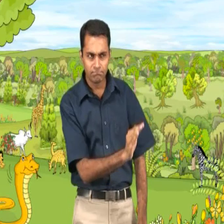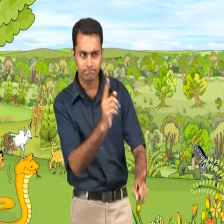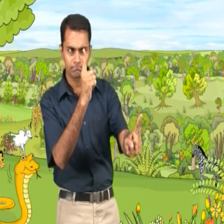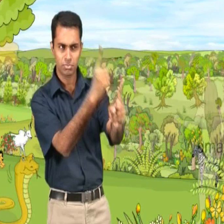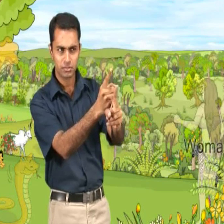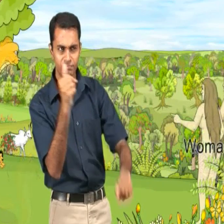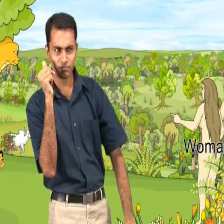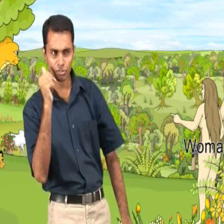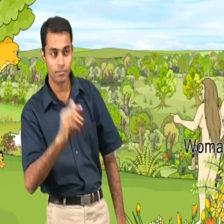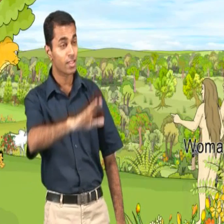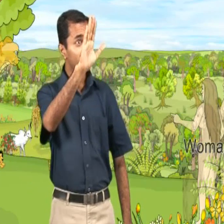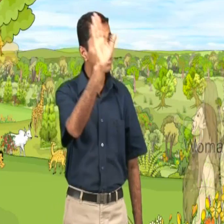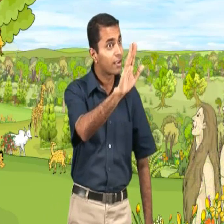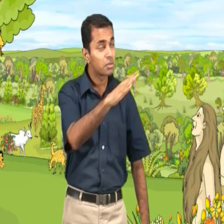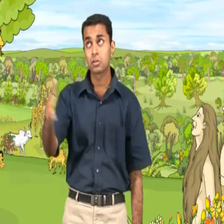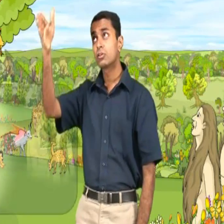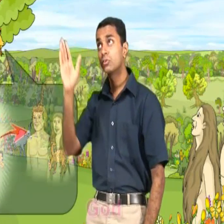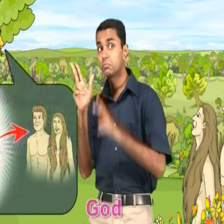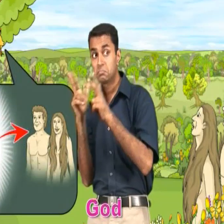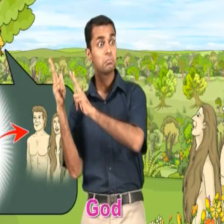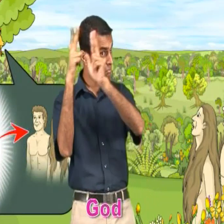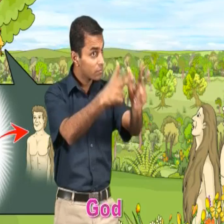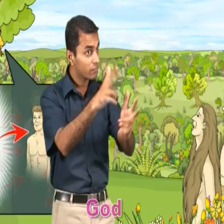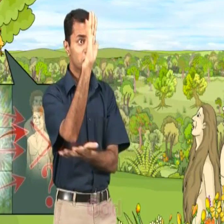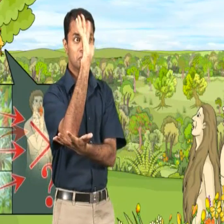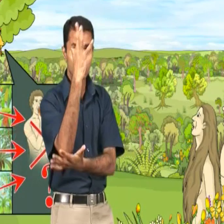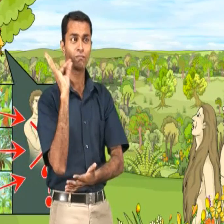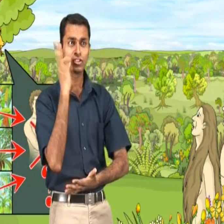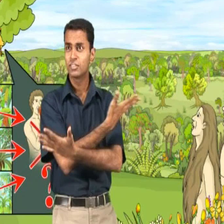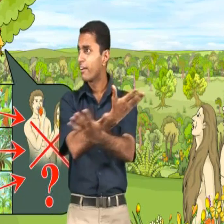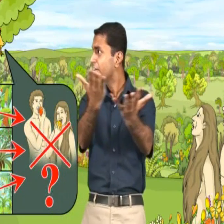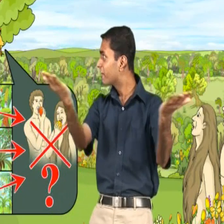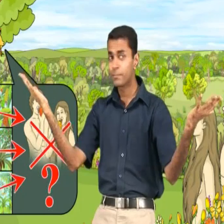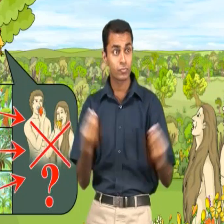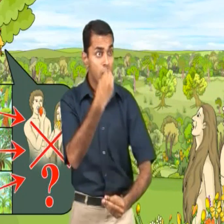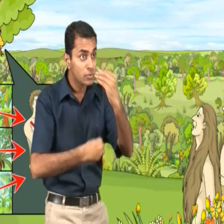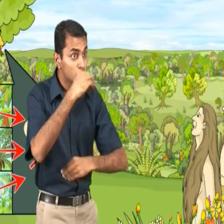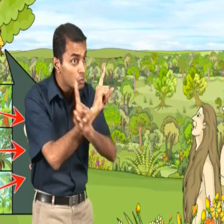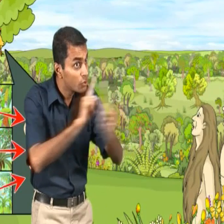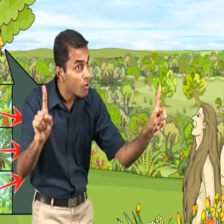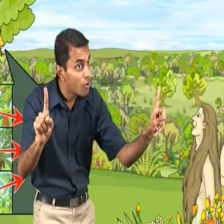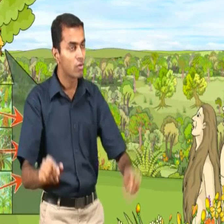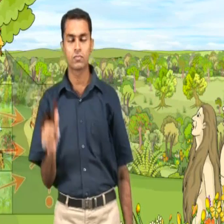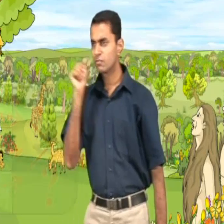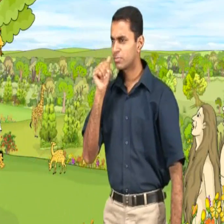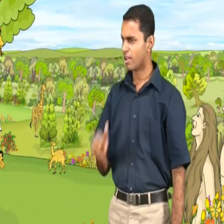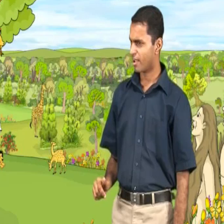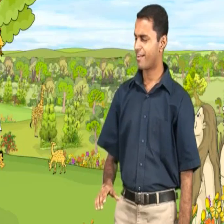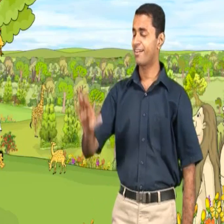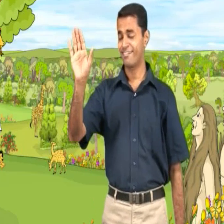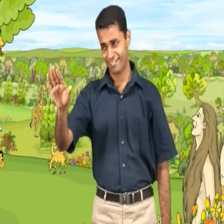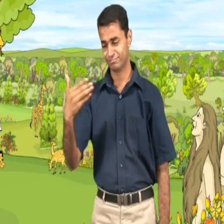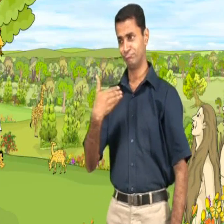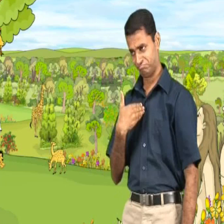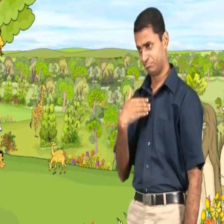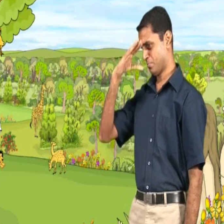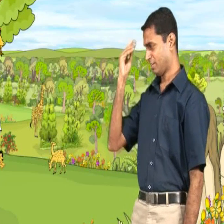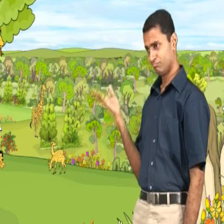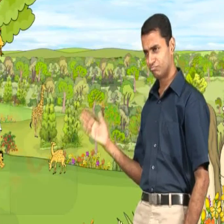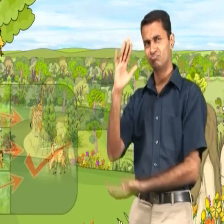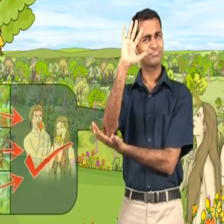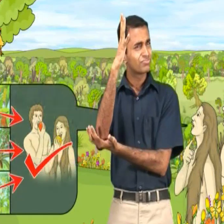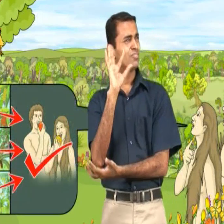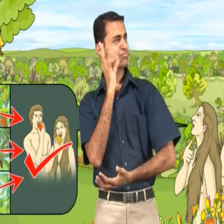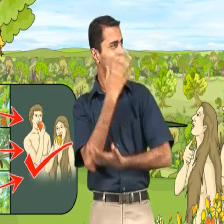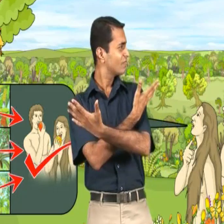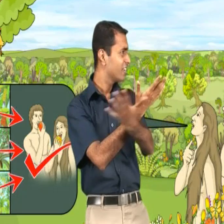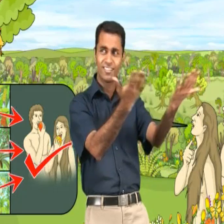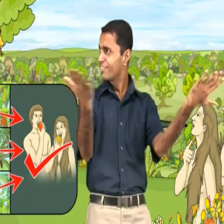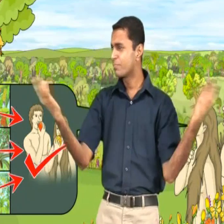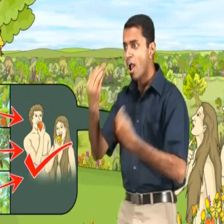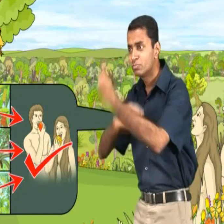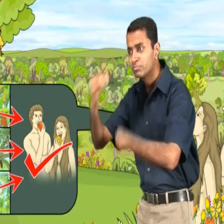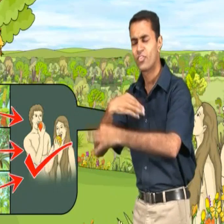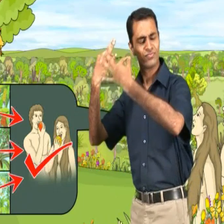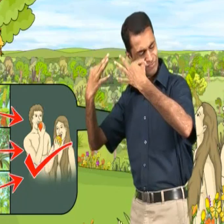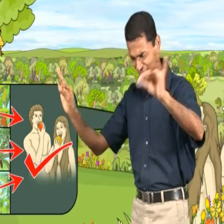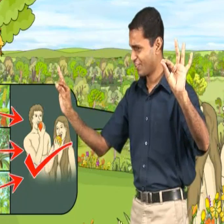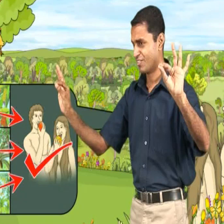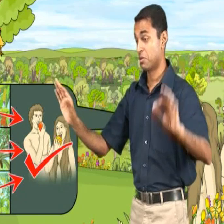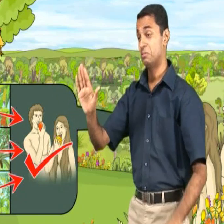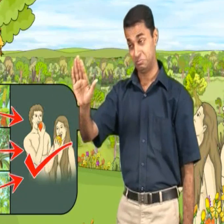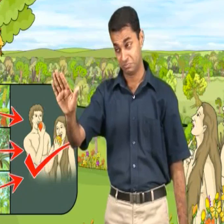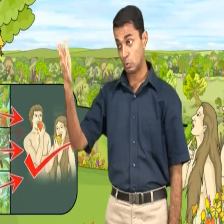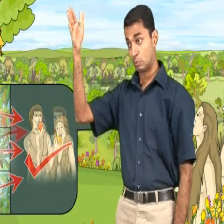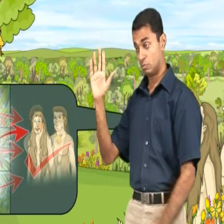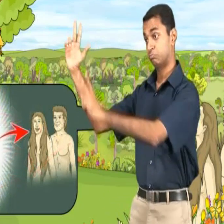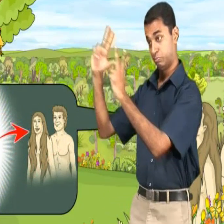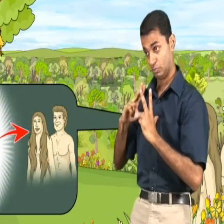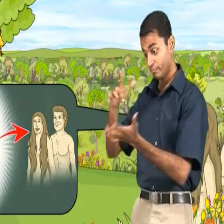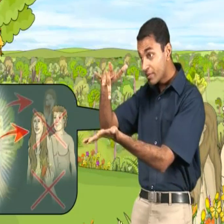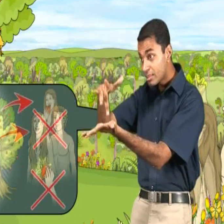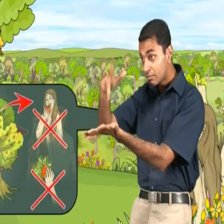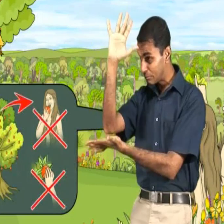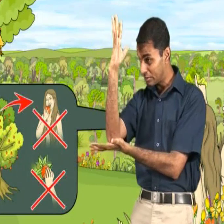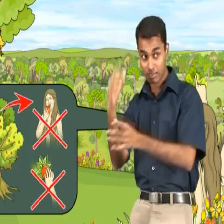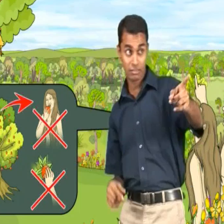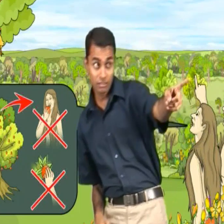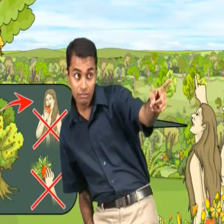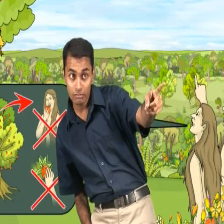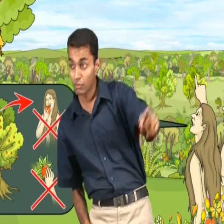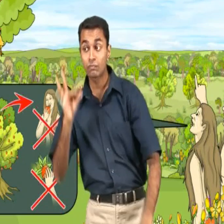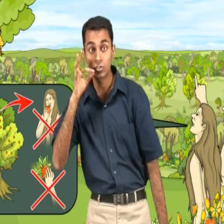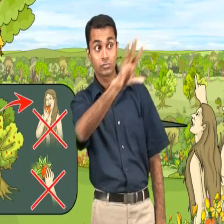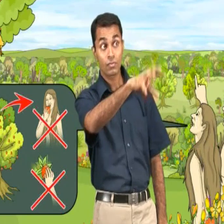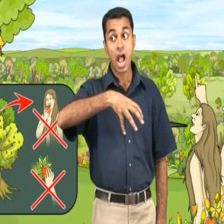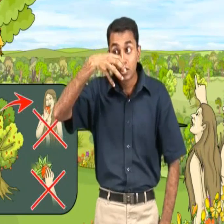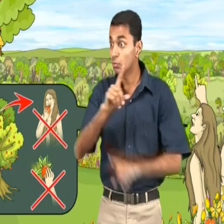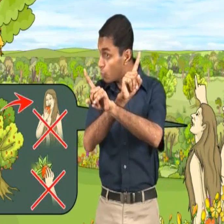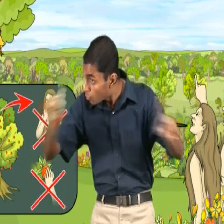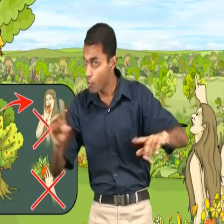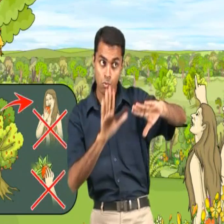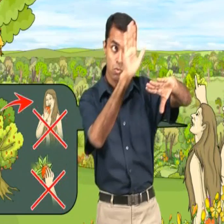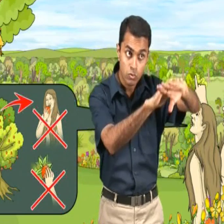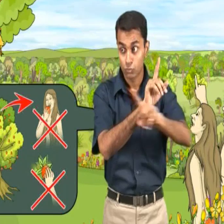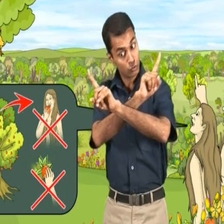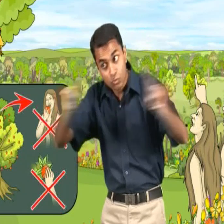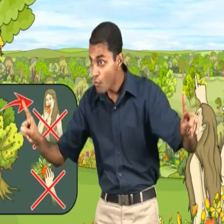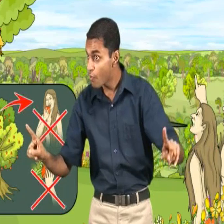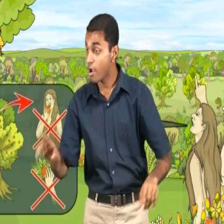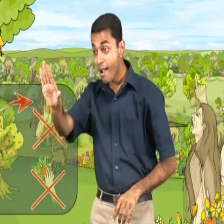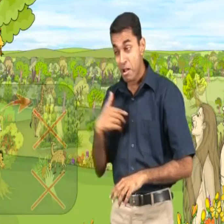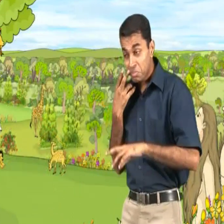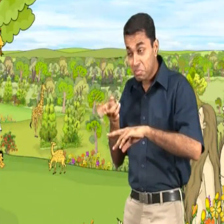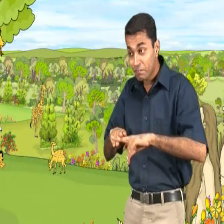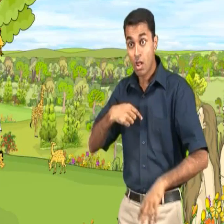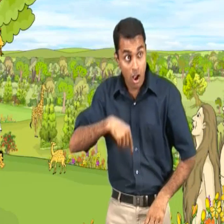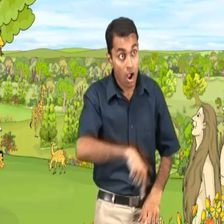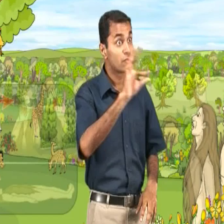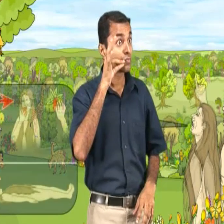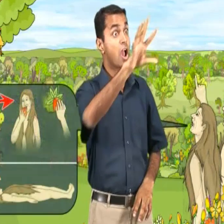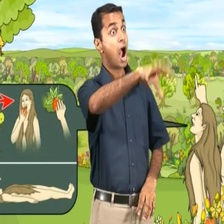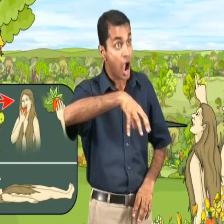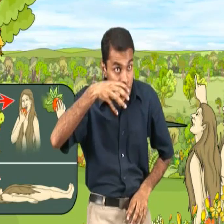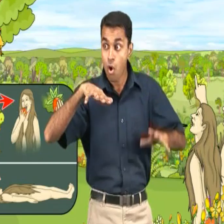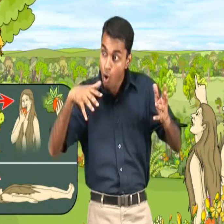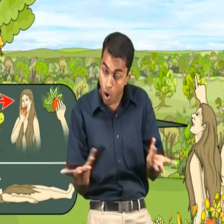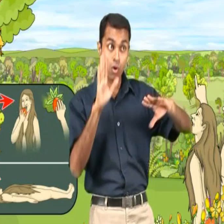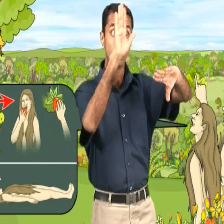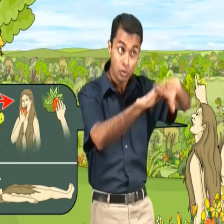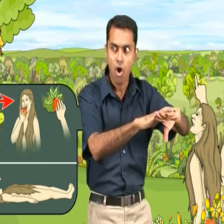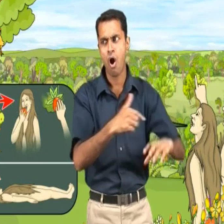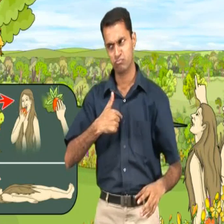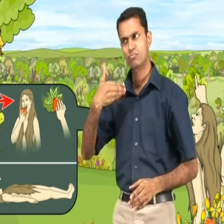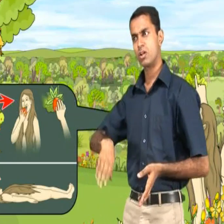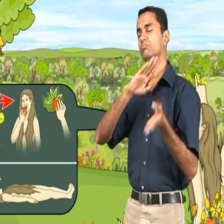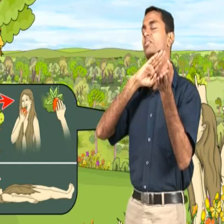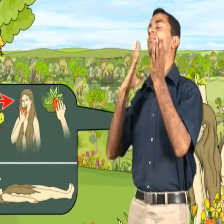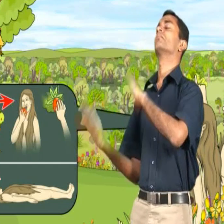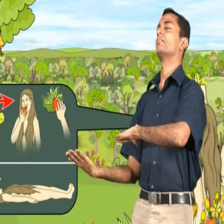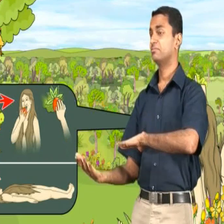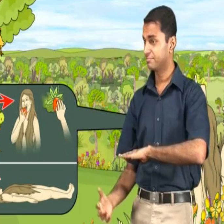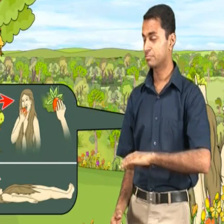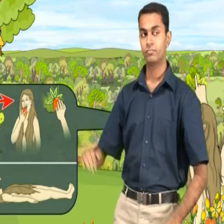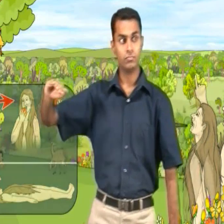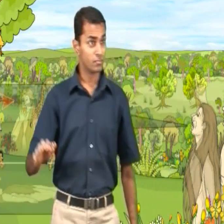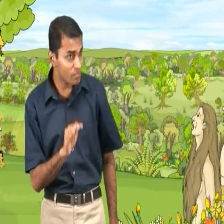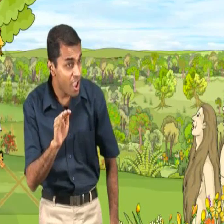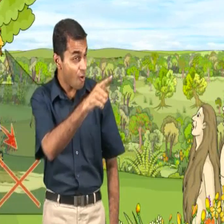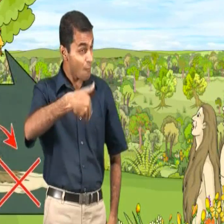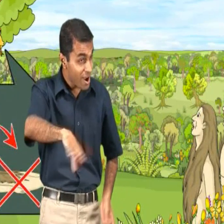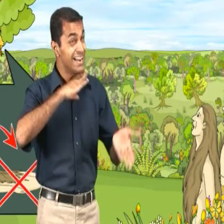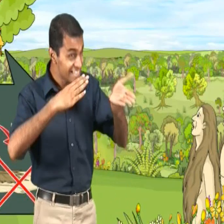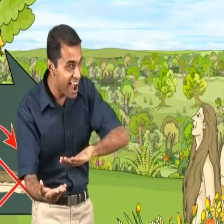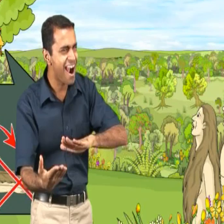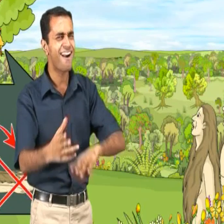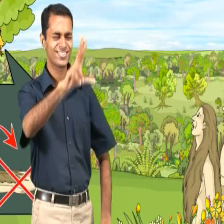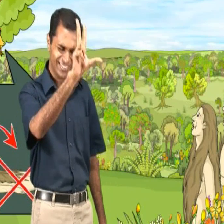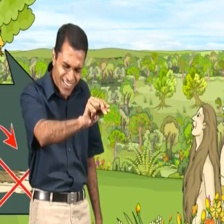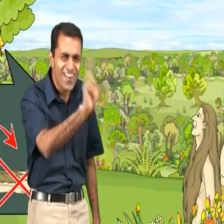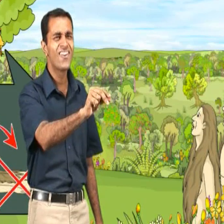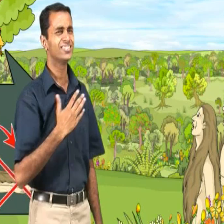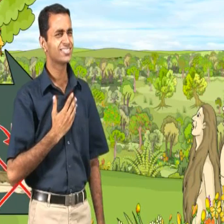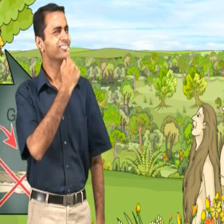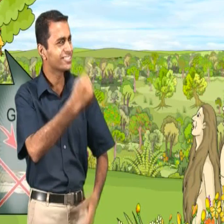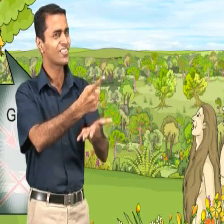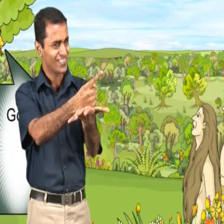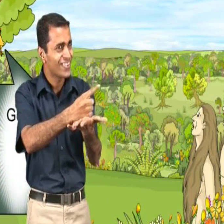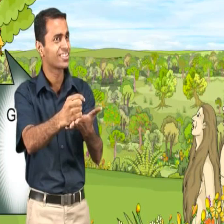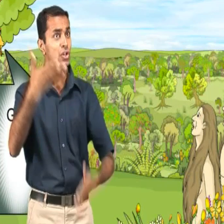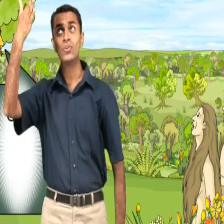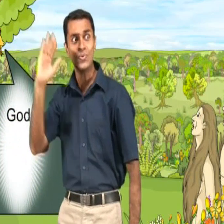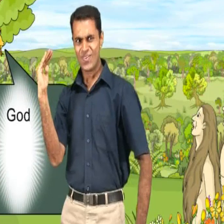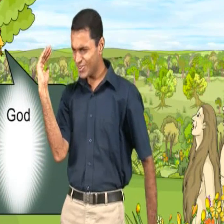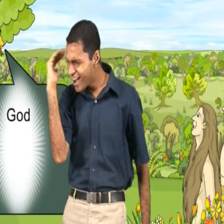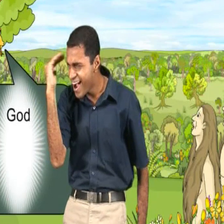And he said to the woman, “Did God really say, ‘You must not eat from any tree in the garden?’” The woman answered the serpent, “We may eat the fruit of the trees of the garden, but about the fruit of the tree in the middle of the garden, God has said, ‘You must not eat of it or touch it, or you will die.’” “You will not surely die,” the serpent told her.